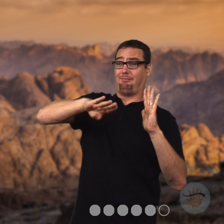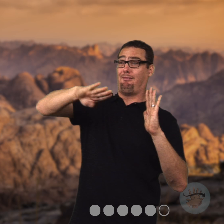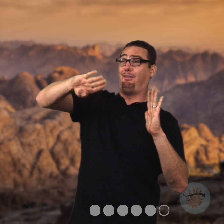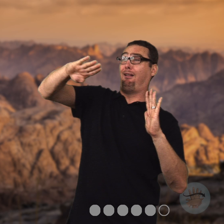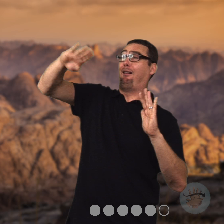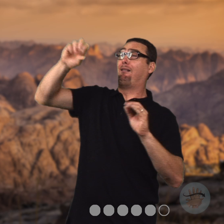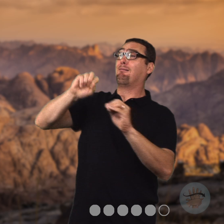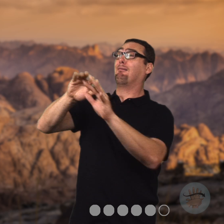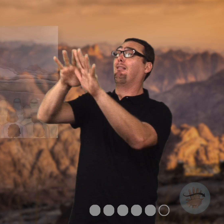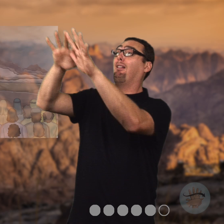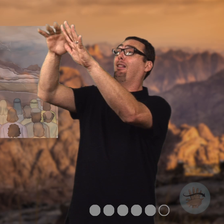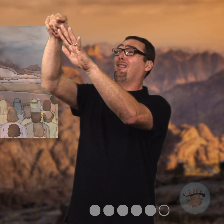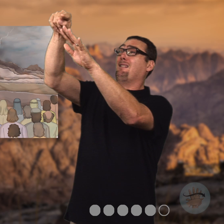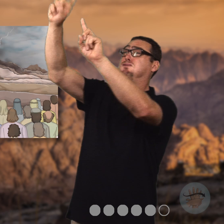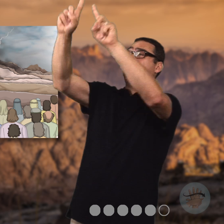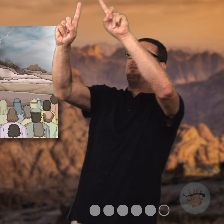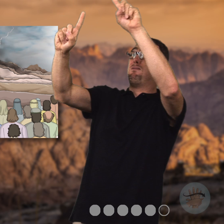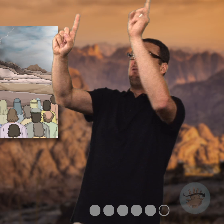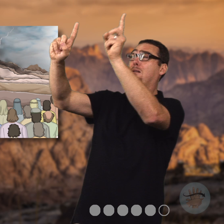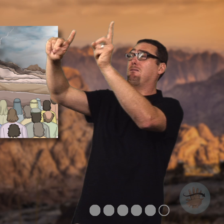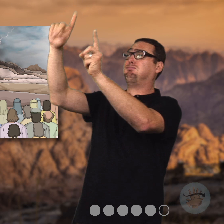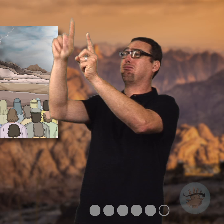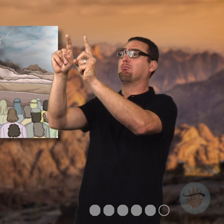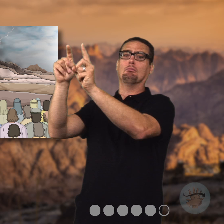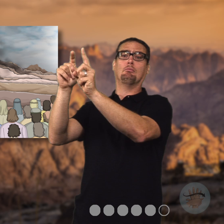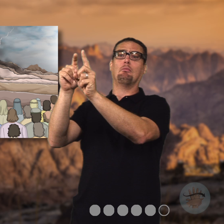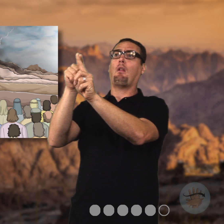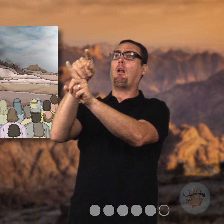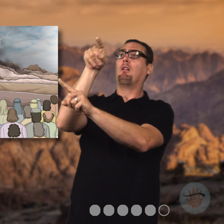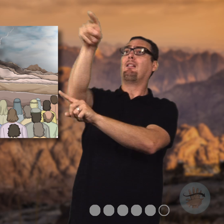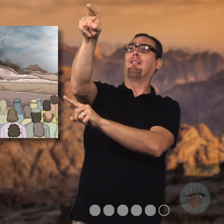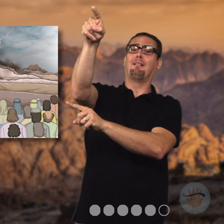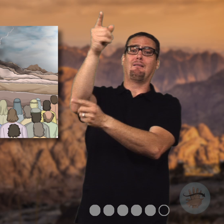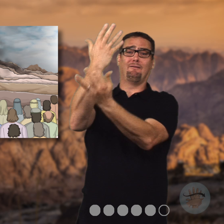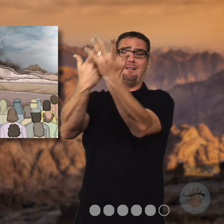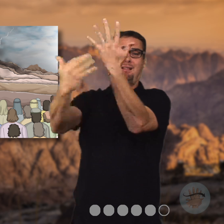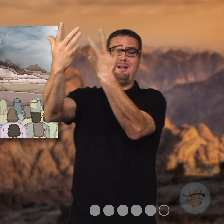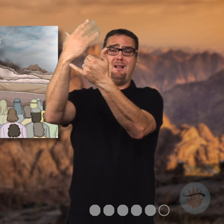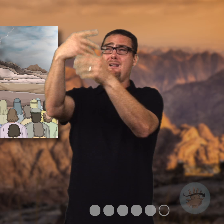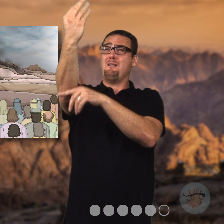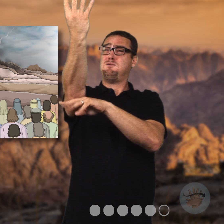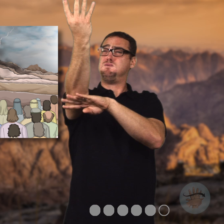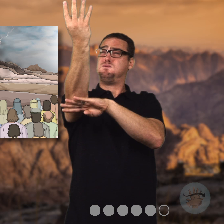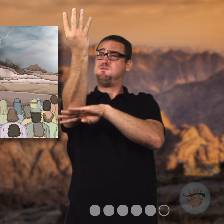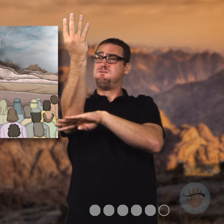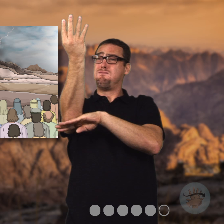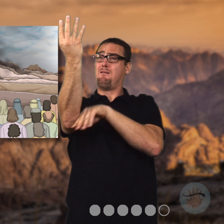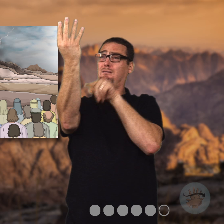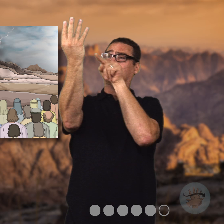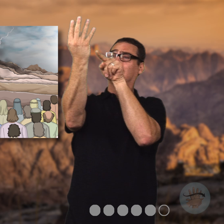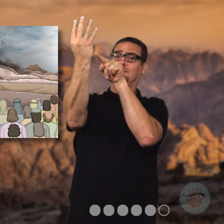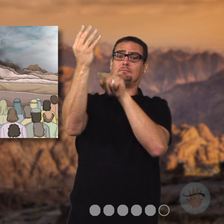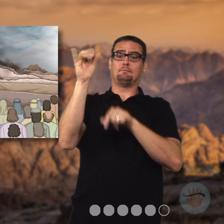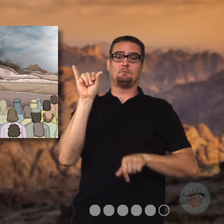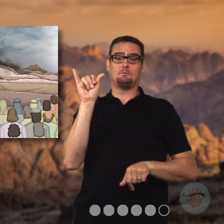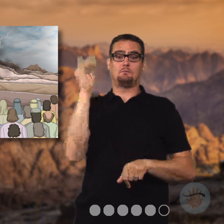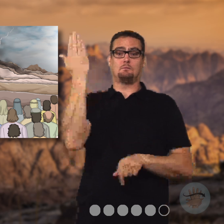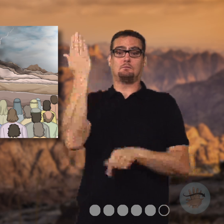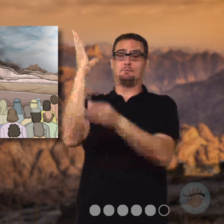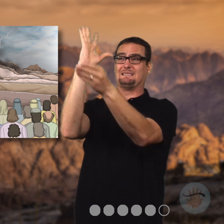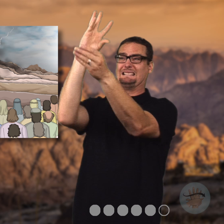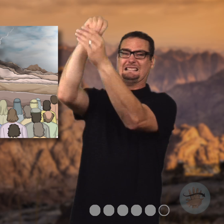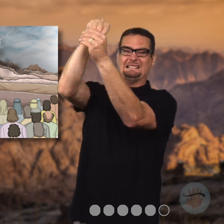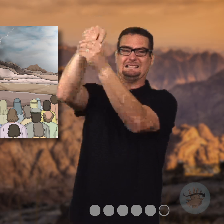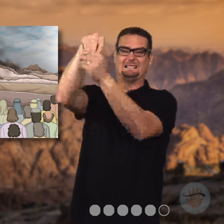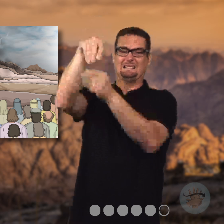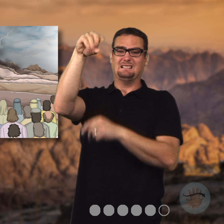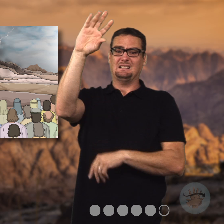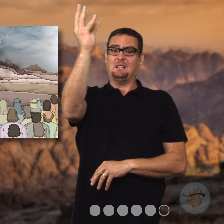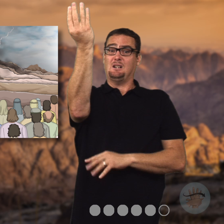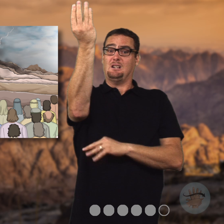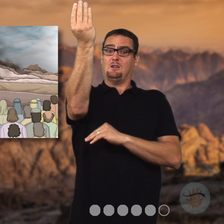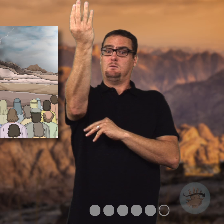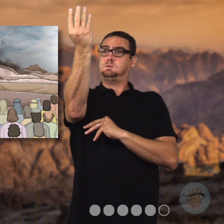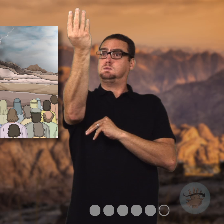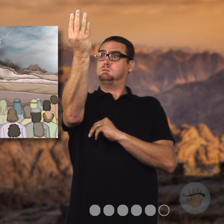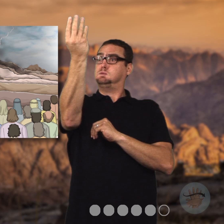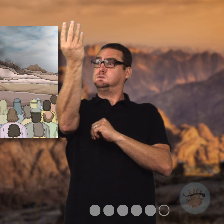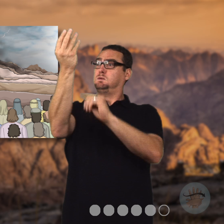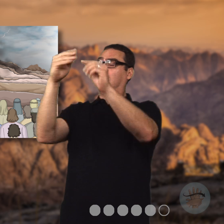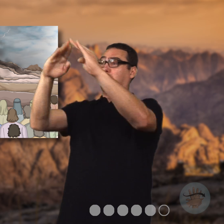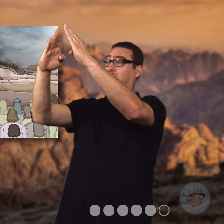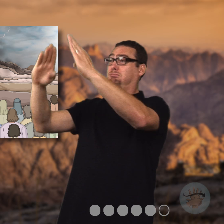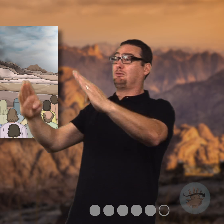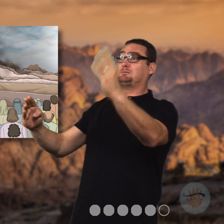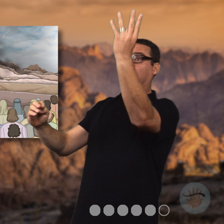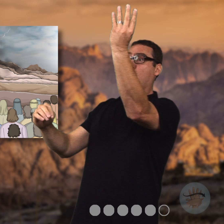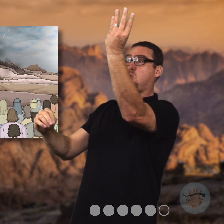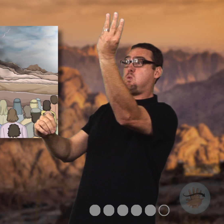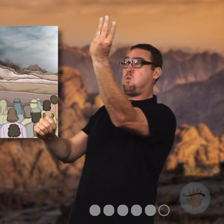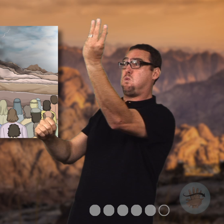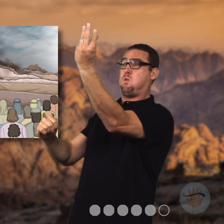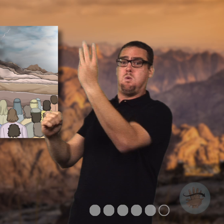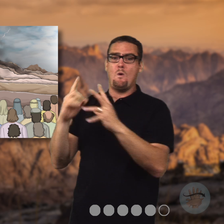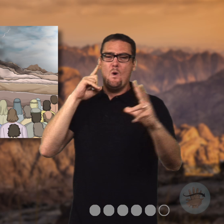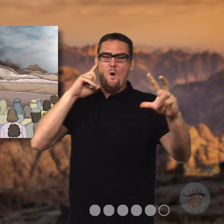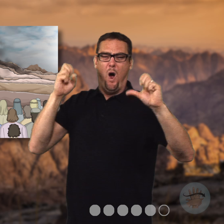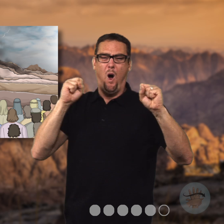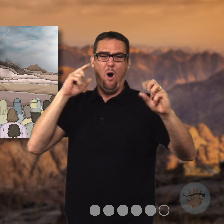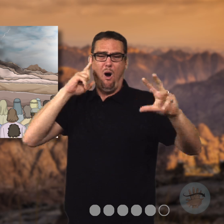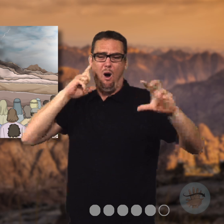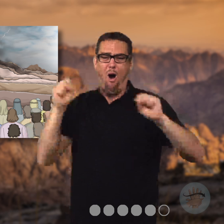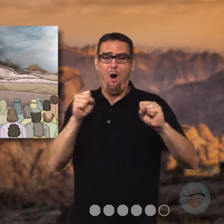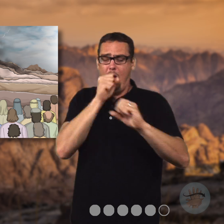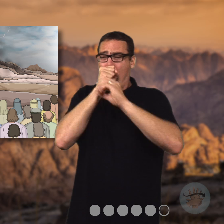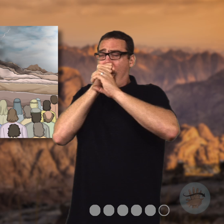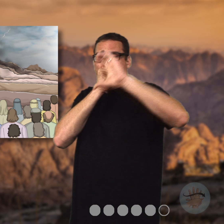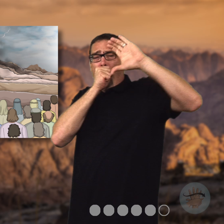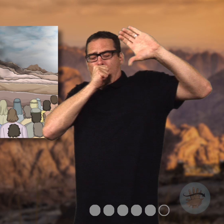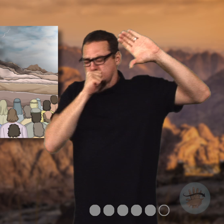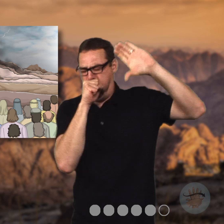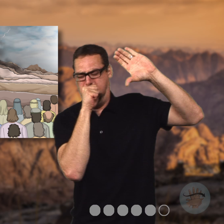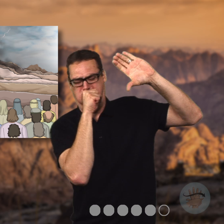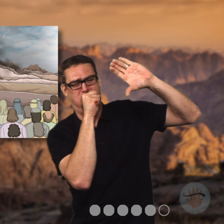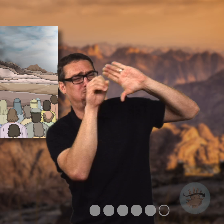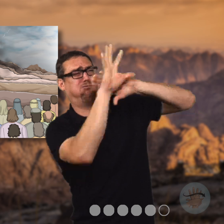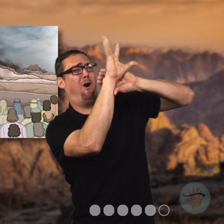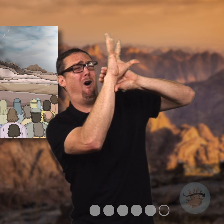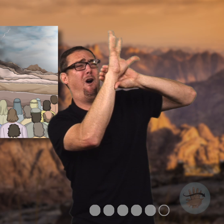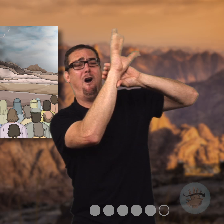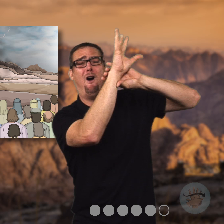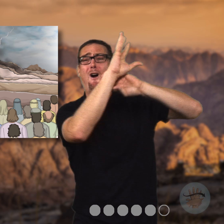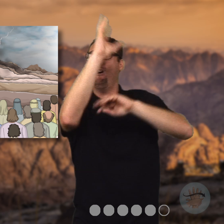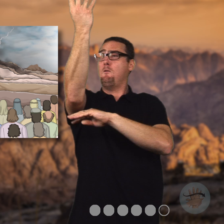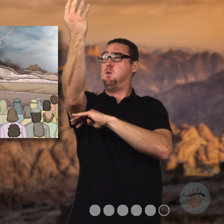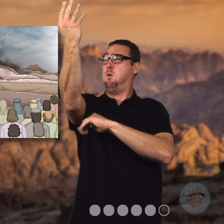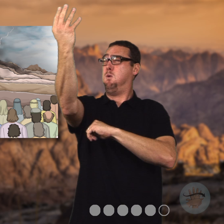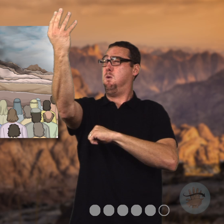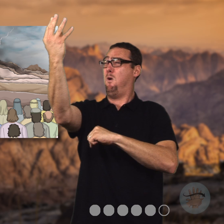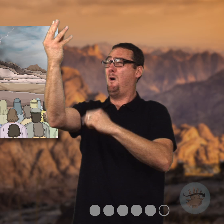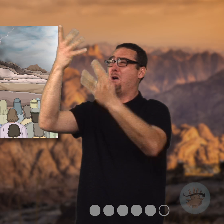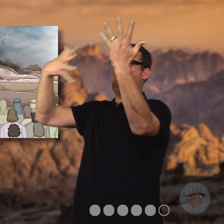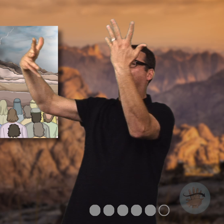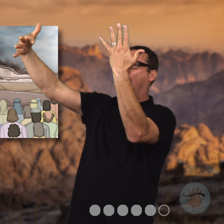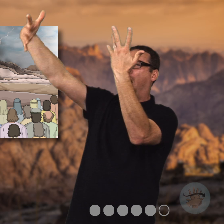Then Moses brought the people out of the camp to meet with God, and they stood at the foot of the mountain.